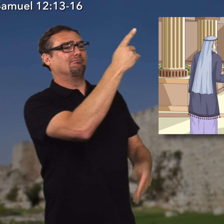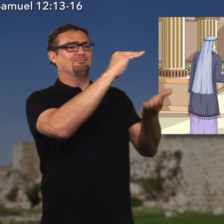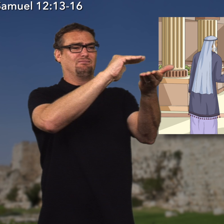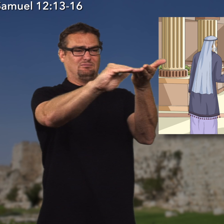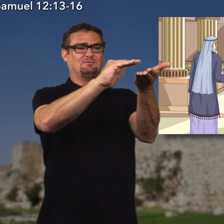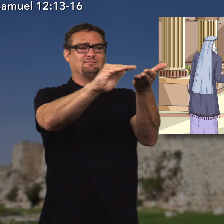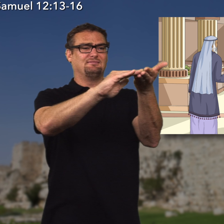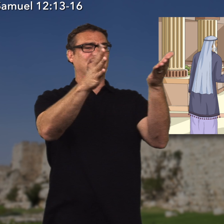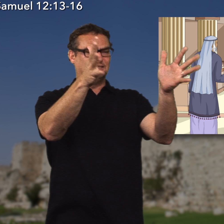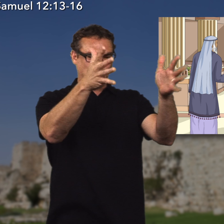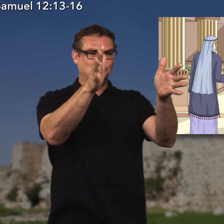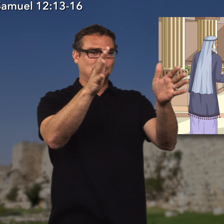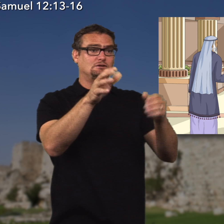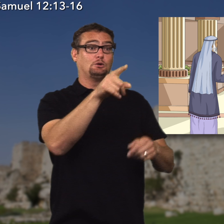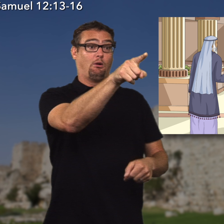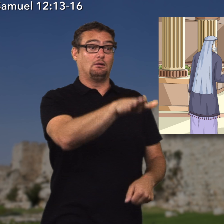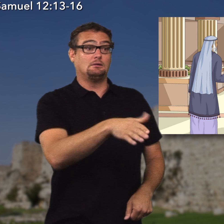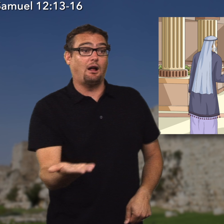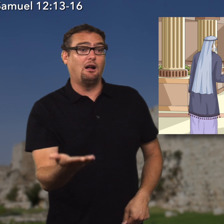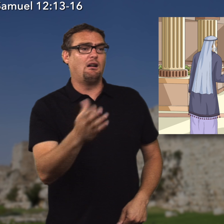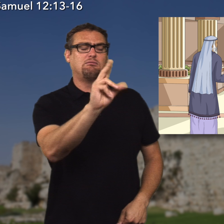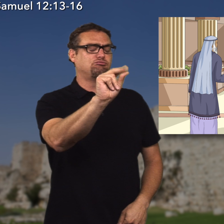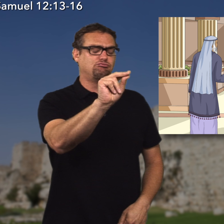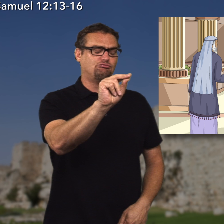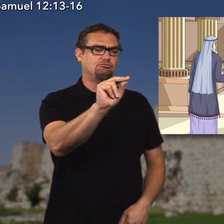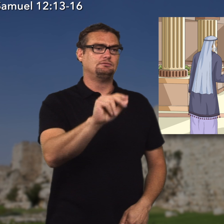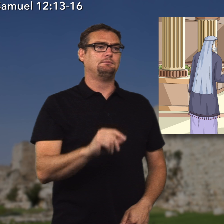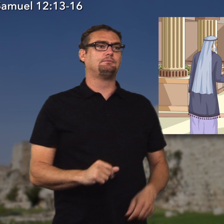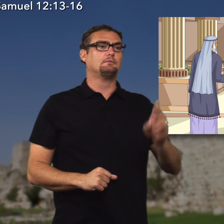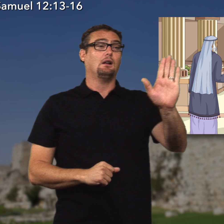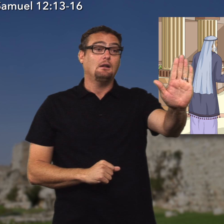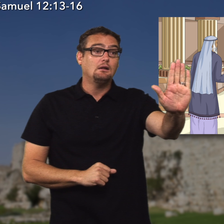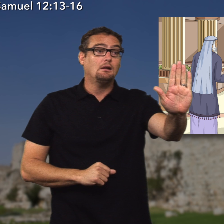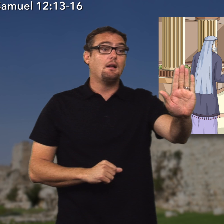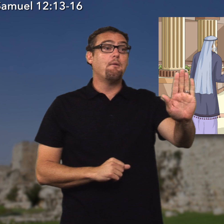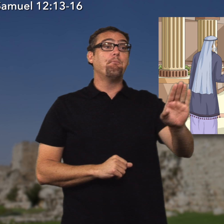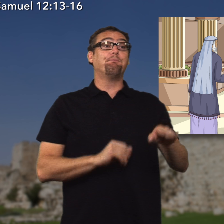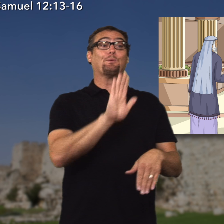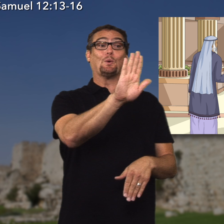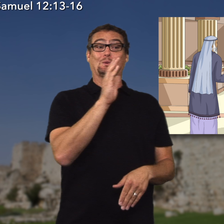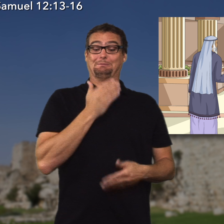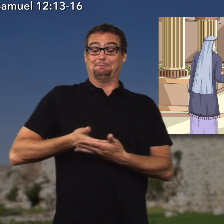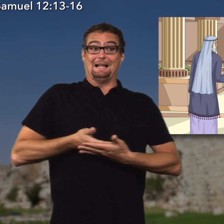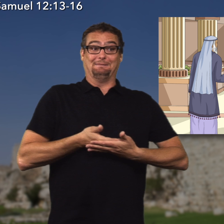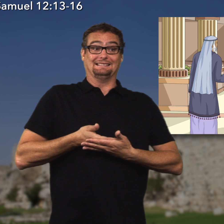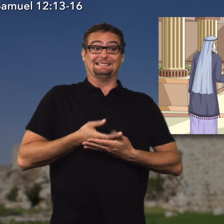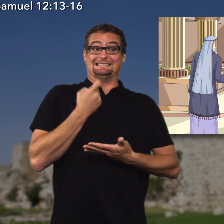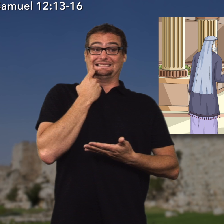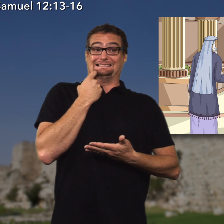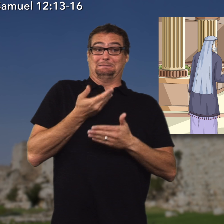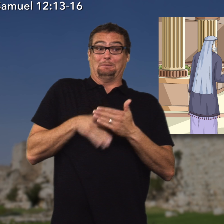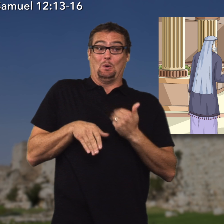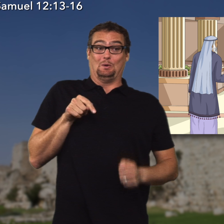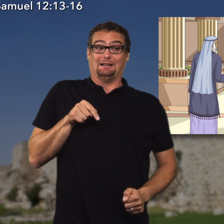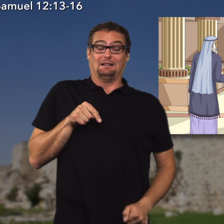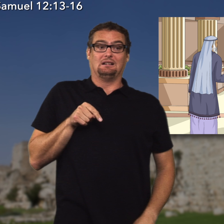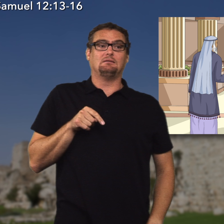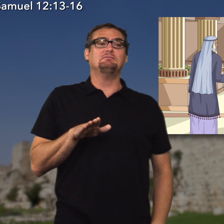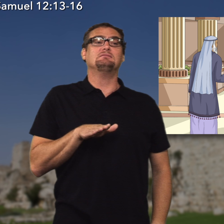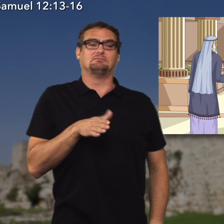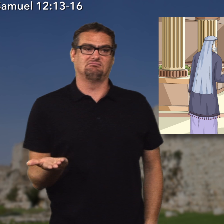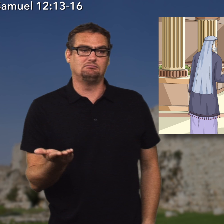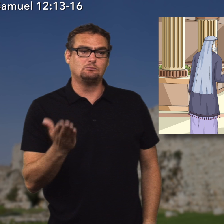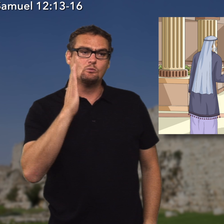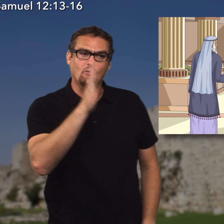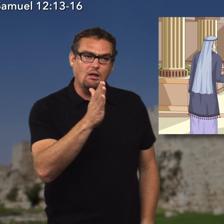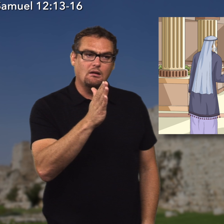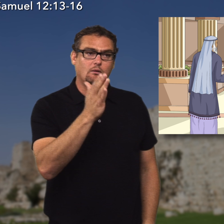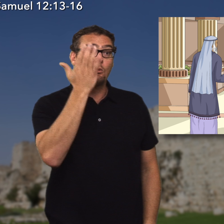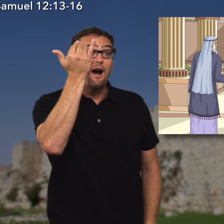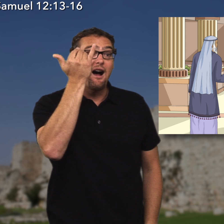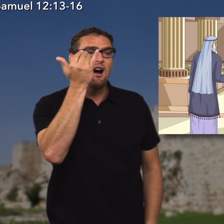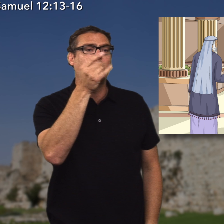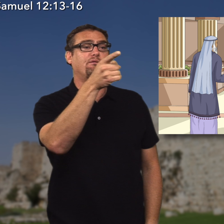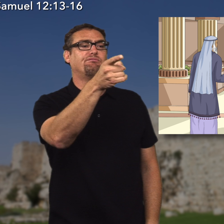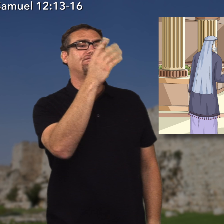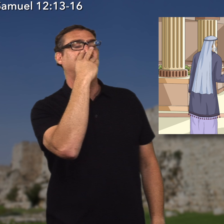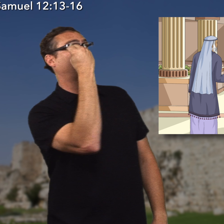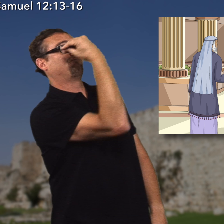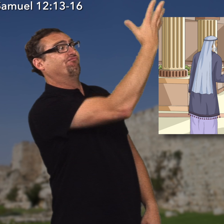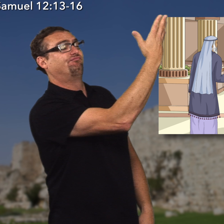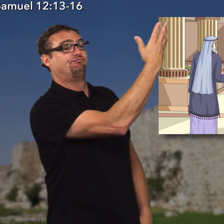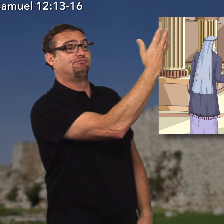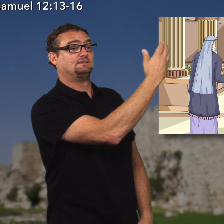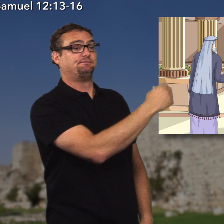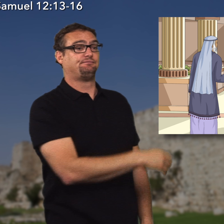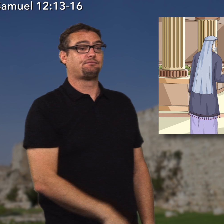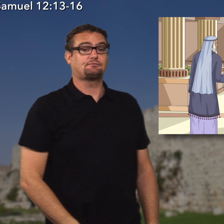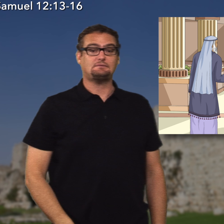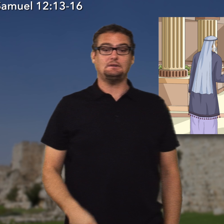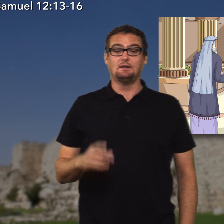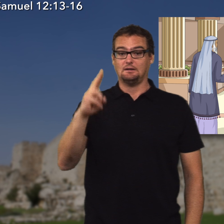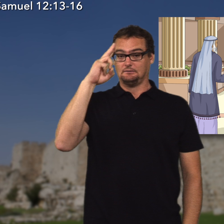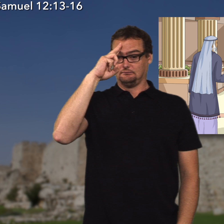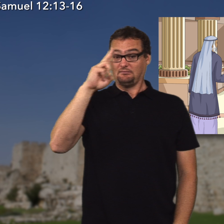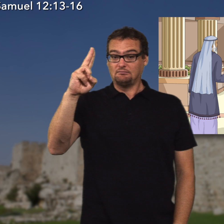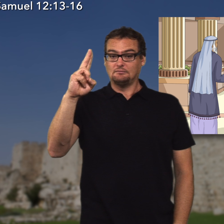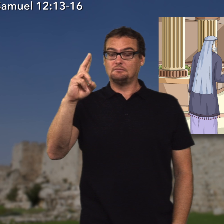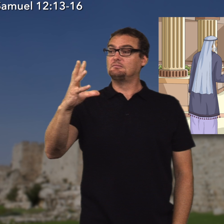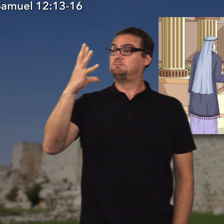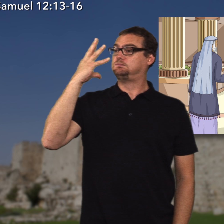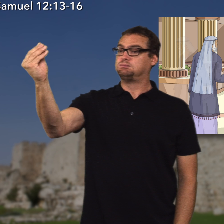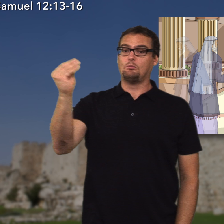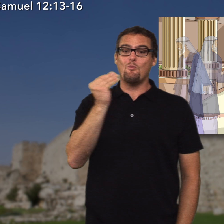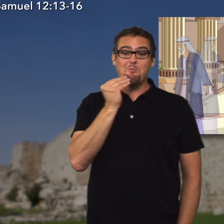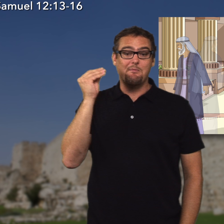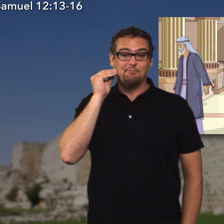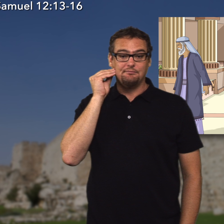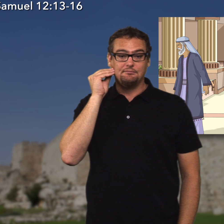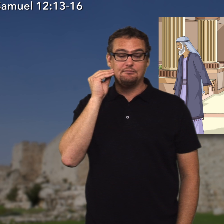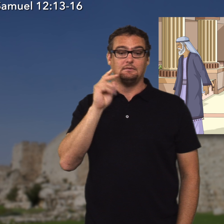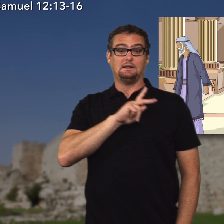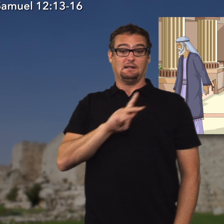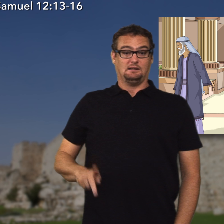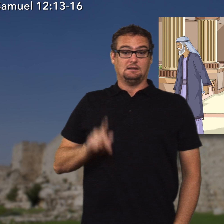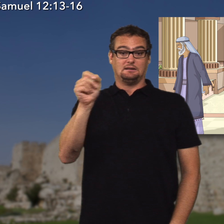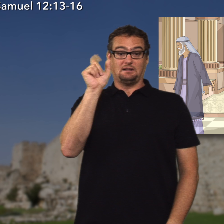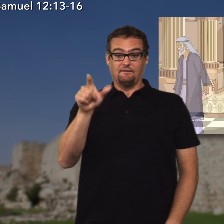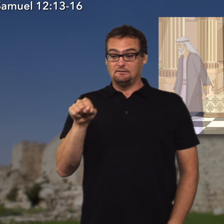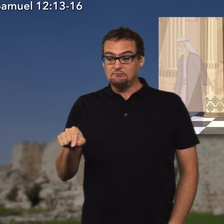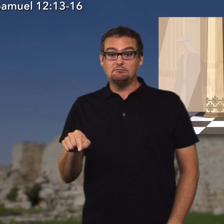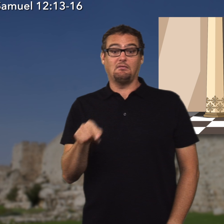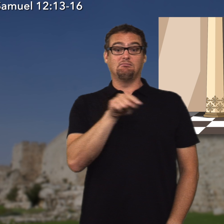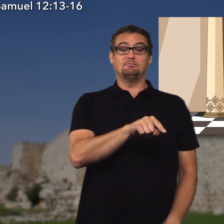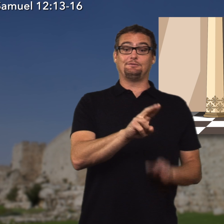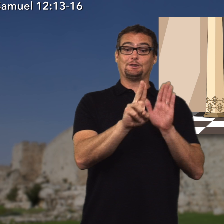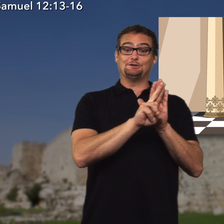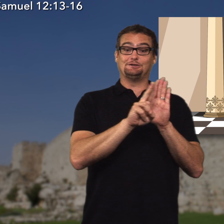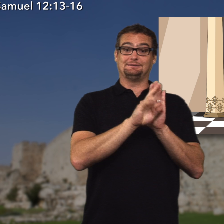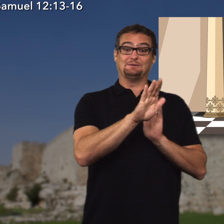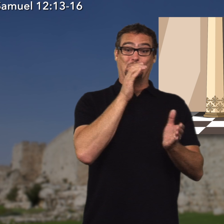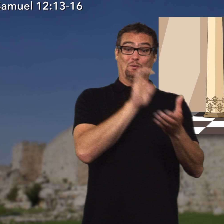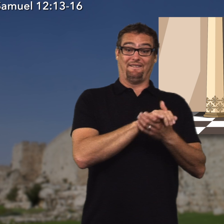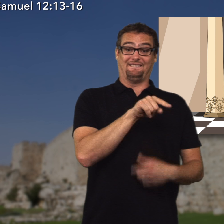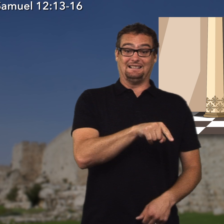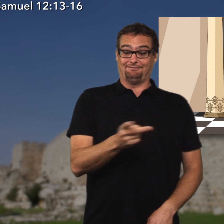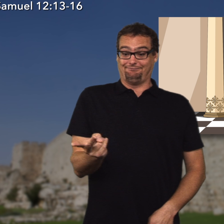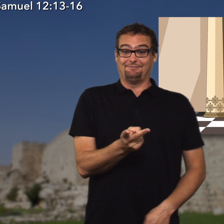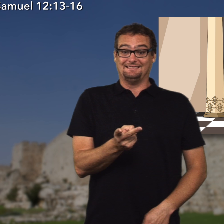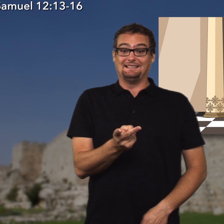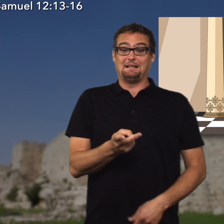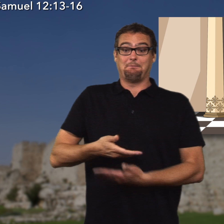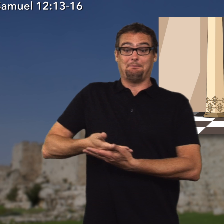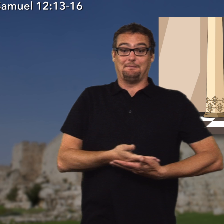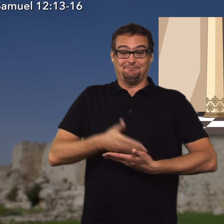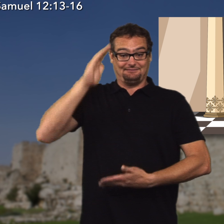Nevertheless, because by this deed you have shown utter contempt for the word of the LORD, the son born to you will surely die.”